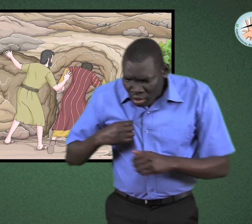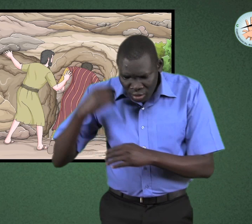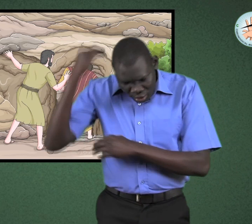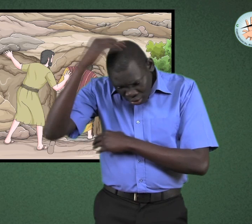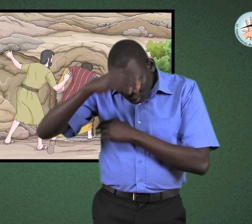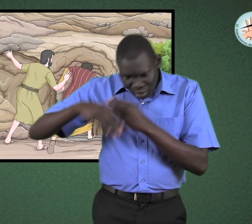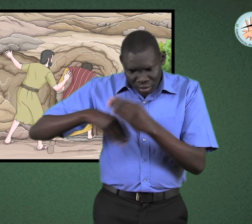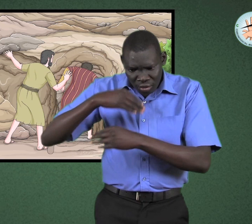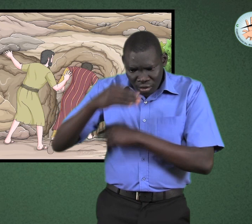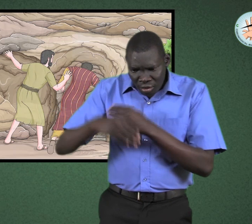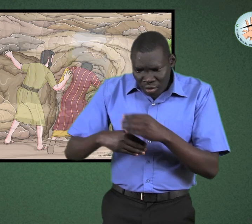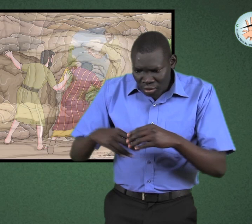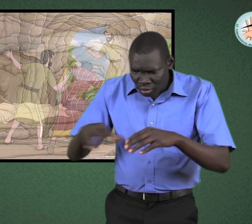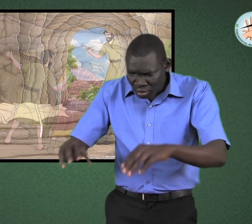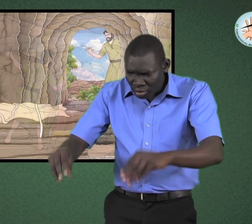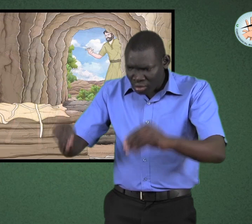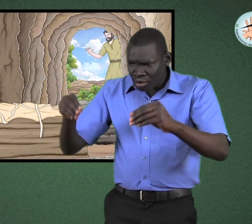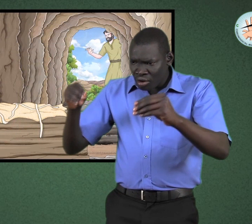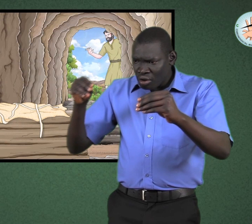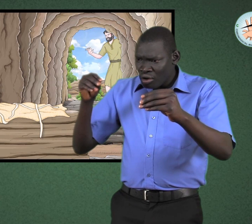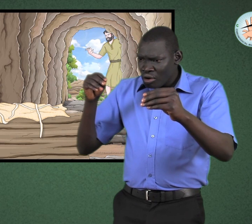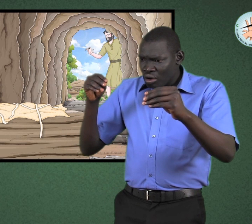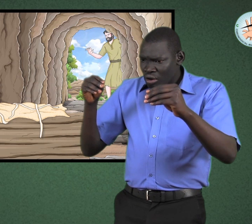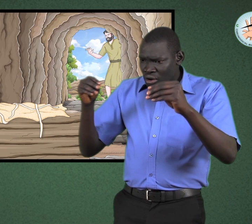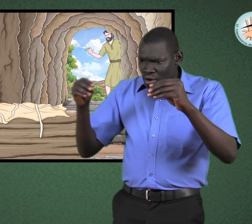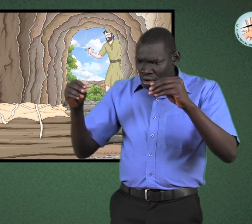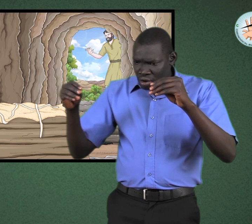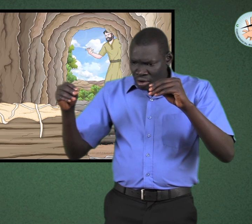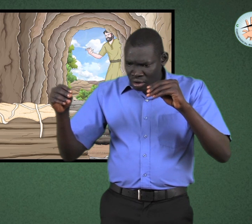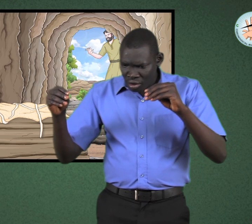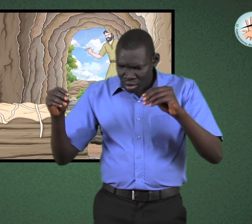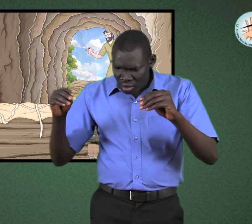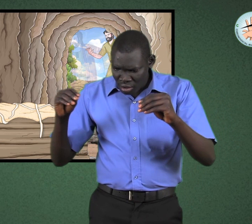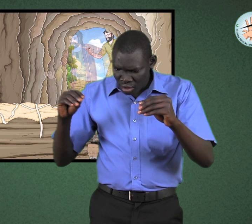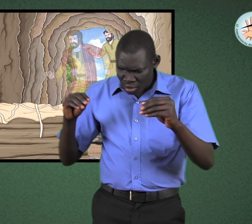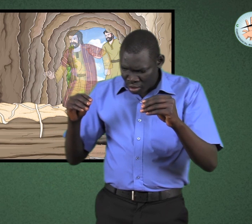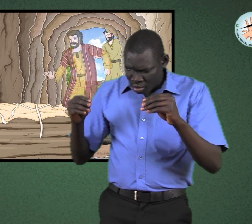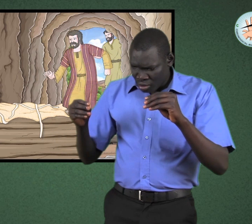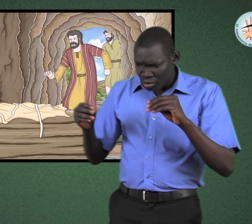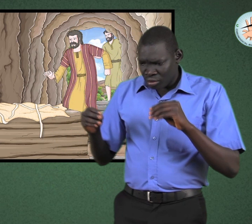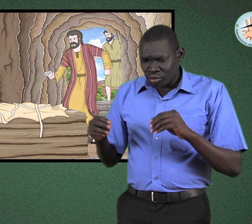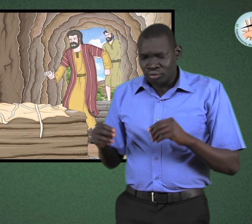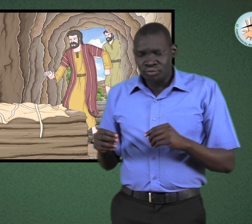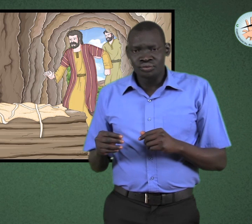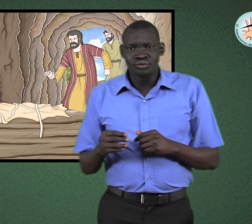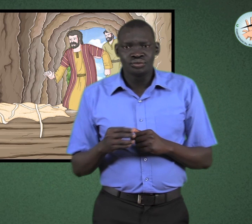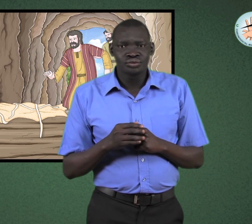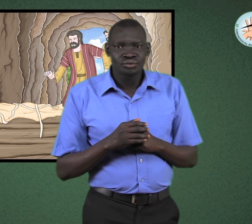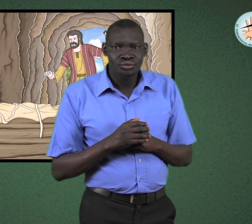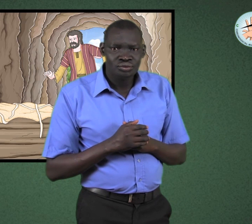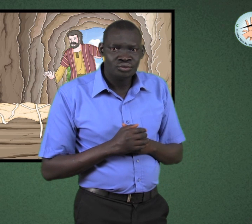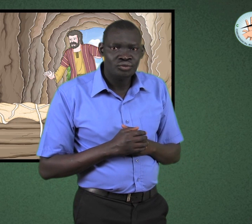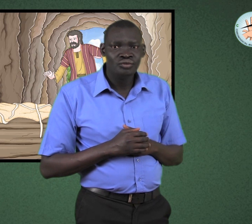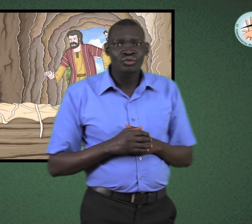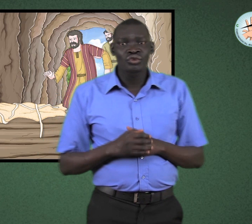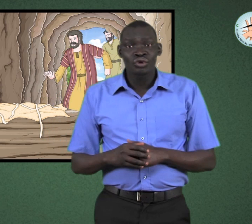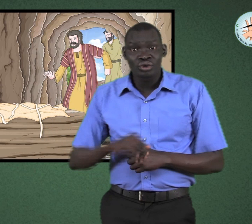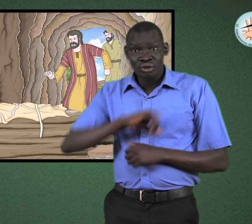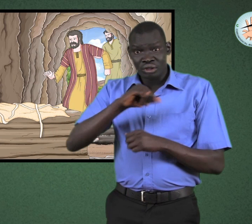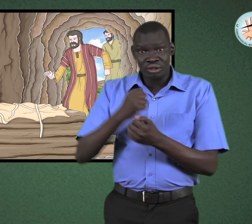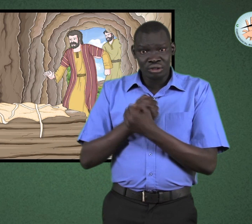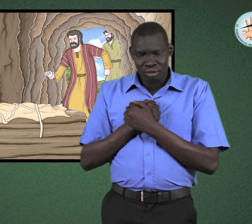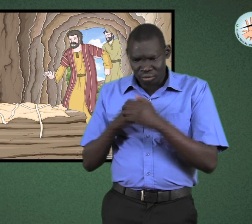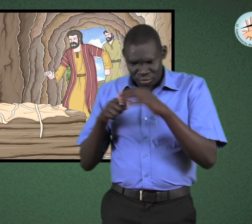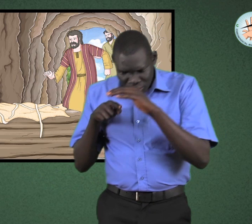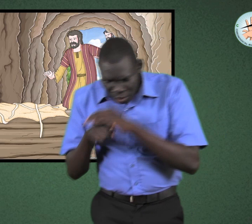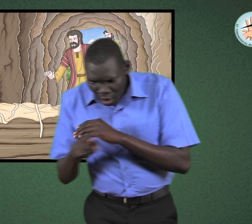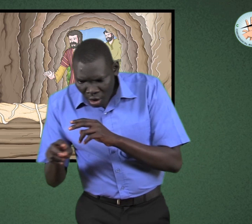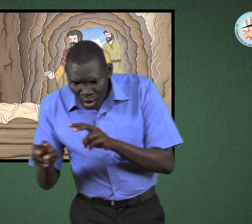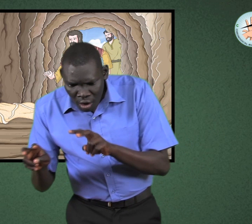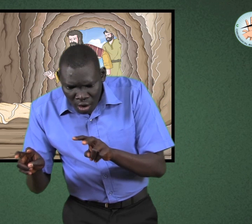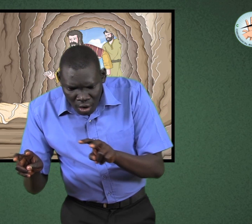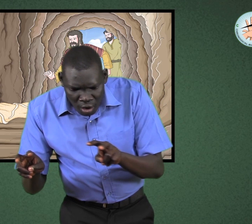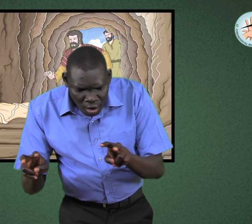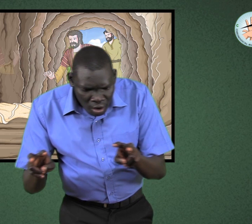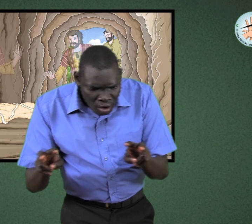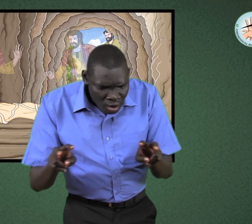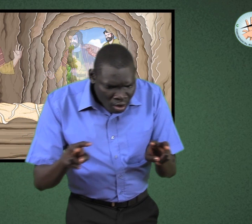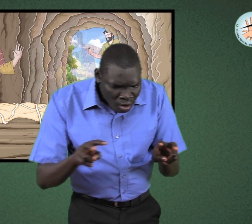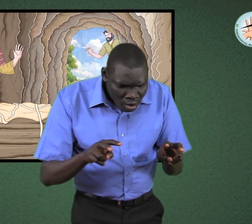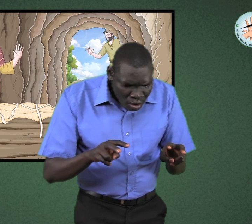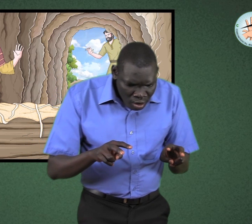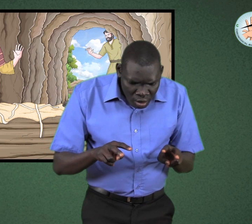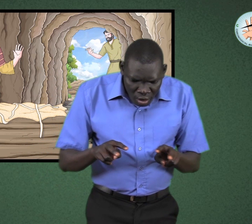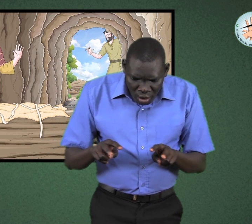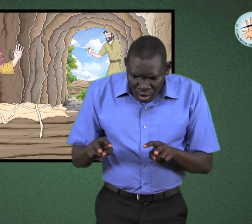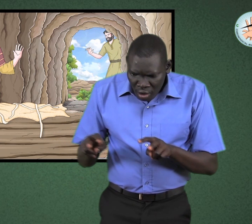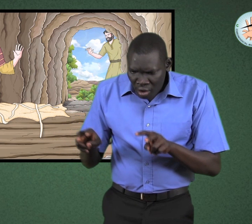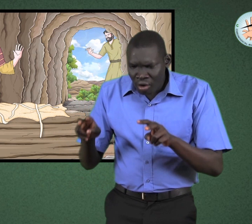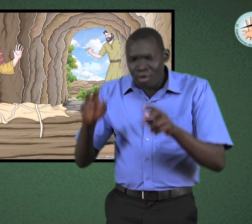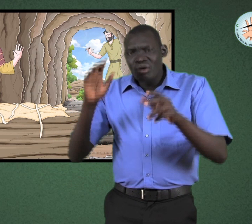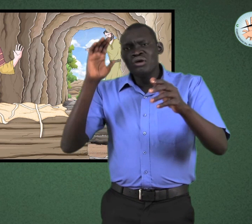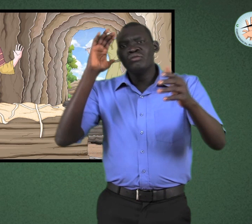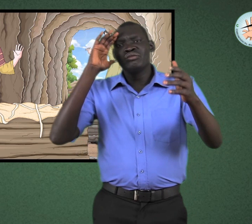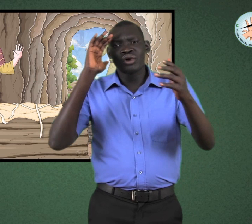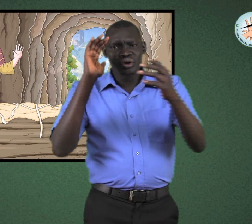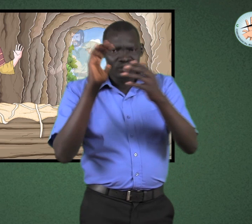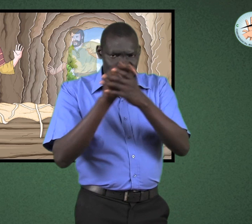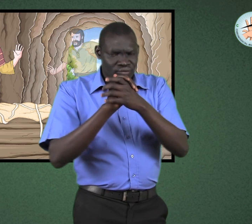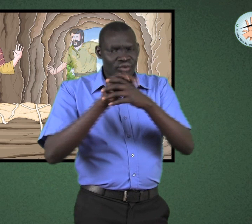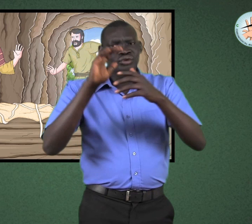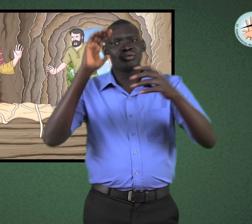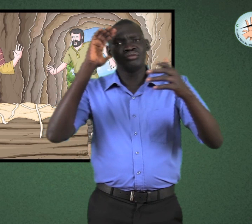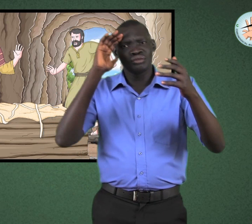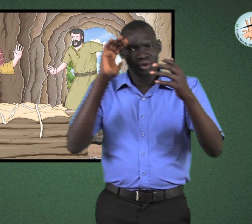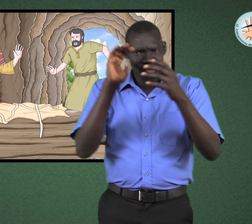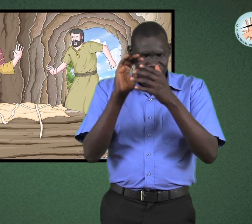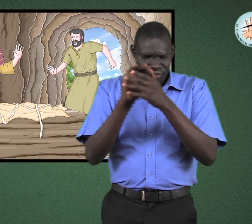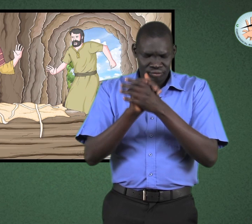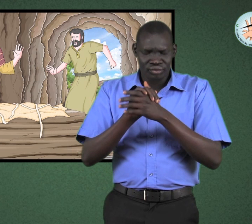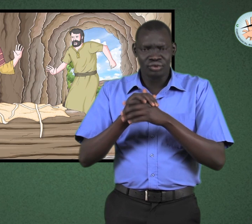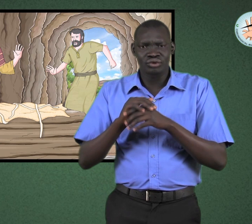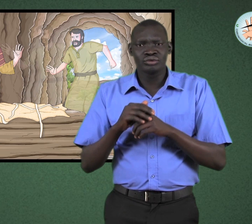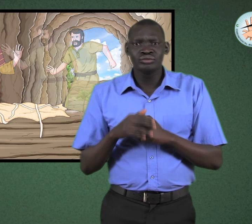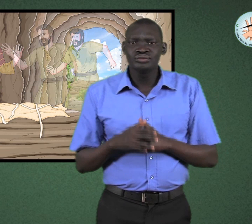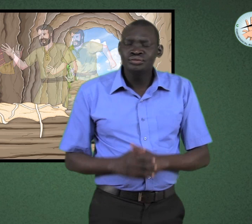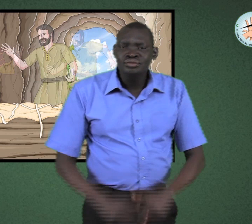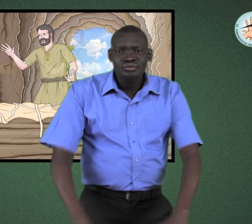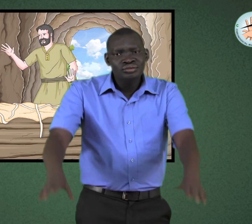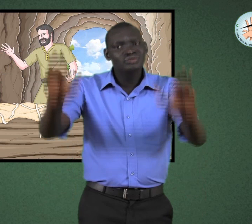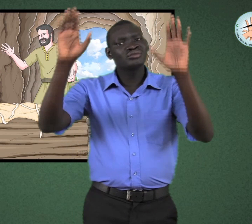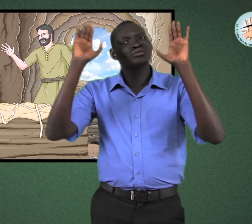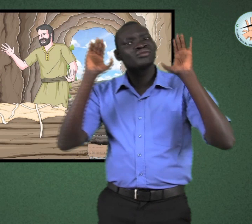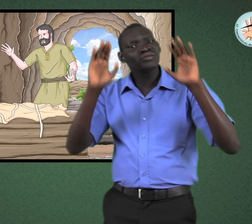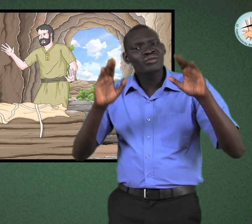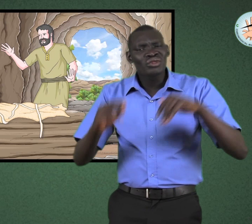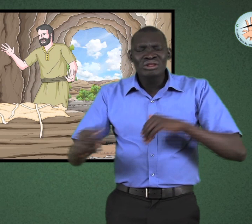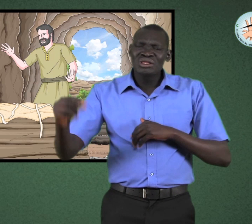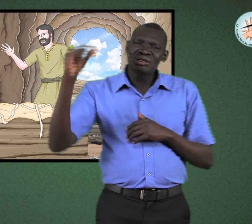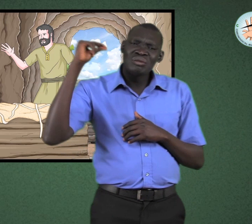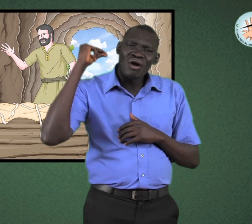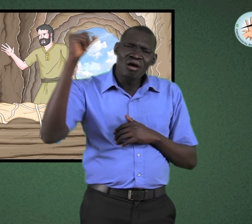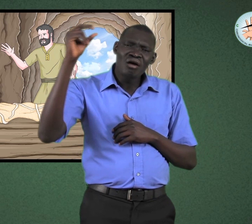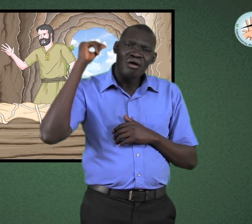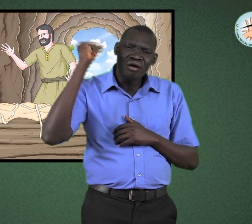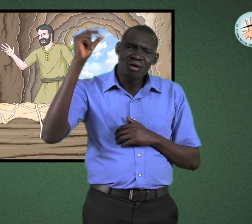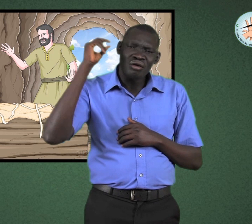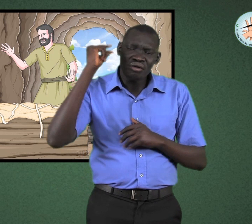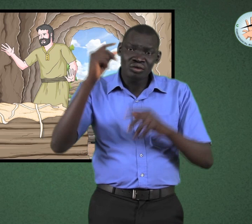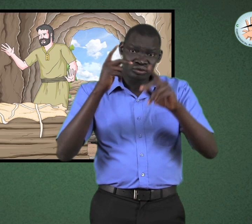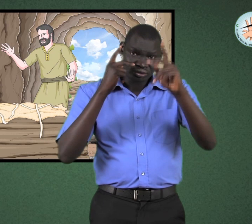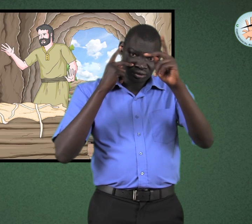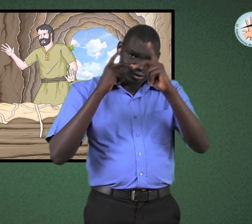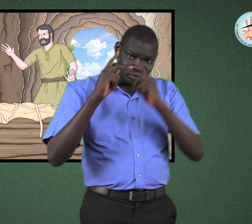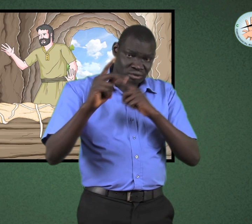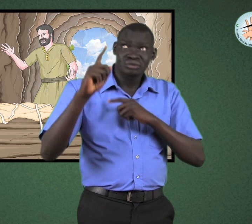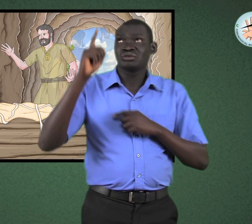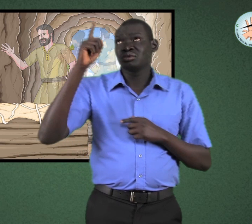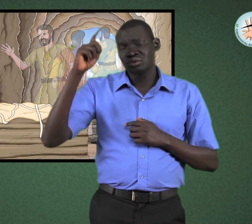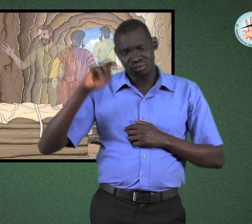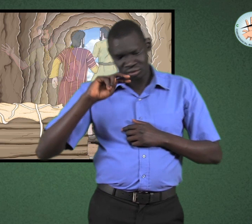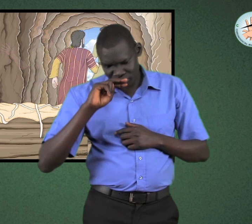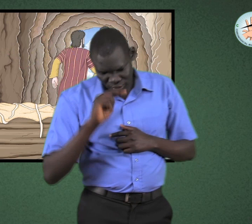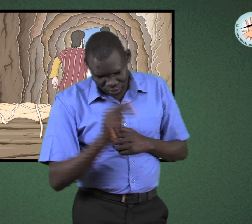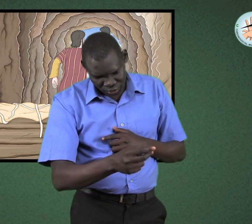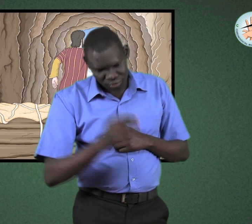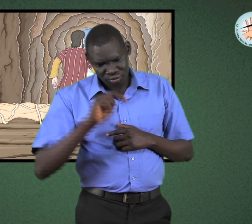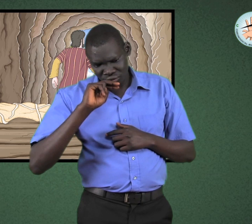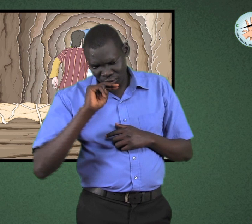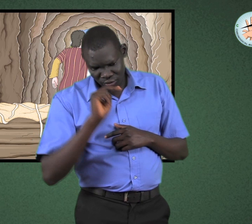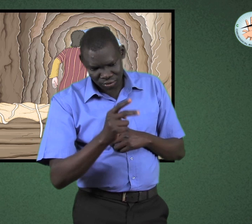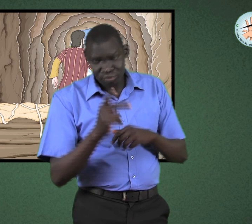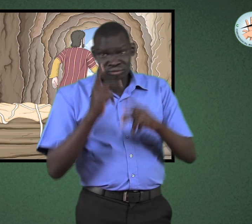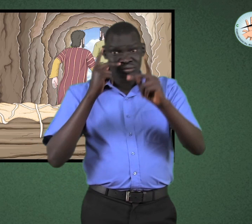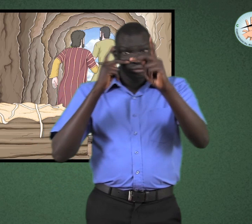He entered the tomb and saw the linen cloths lying there. The cloth that had been around Jesus’ head was rolled up, lying separate from the linen cloths. Then the other disciple, who had reached the tomb first, also went in. And he saw and believed. For they still did not understand from the Scripture that Jesus had to rise from the dead.